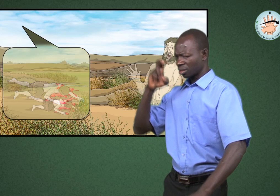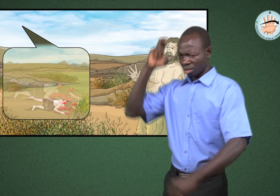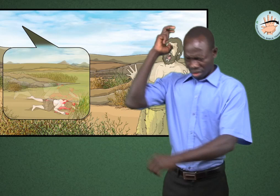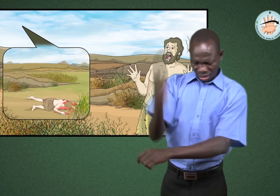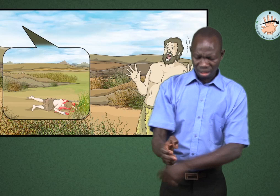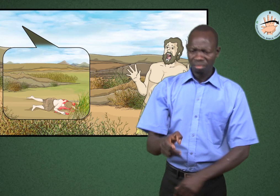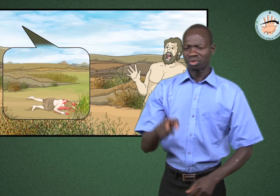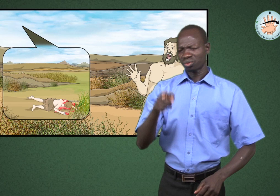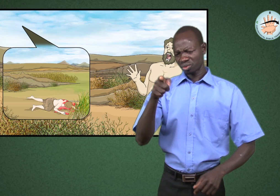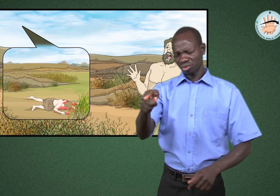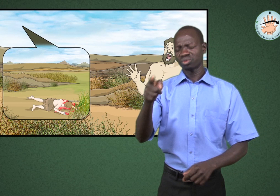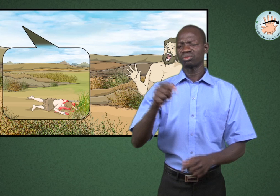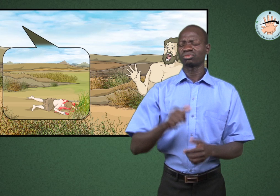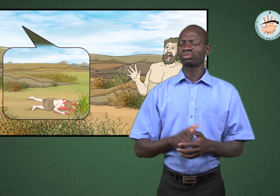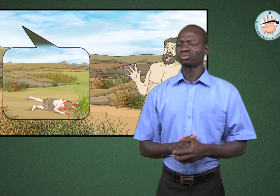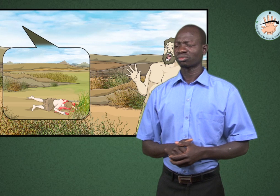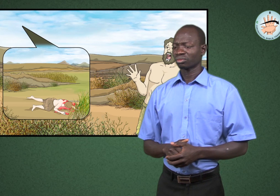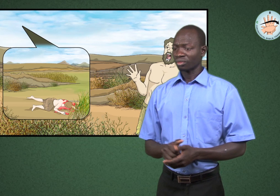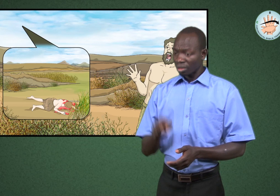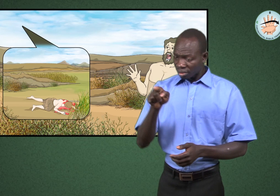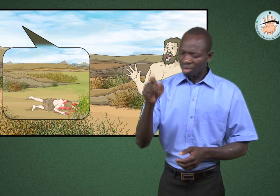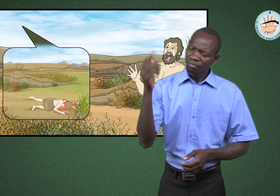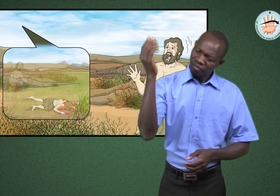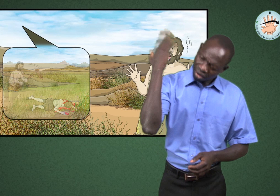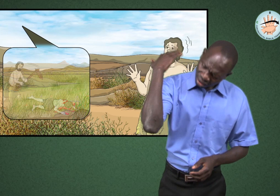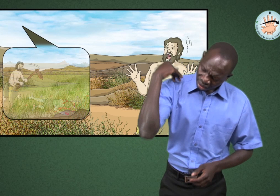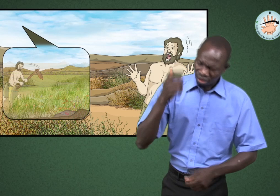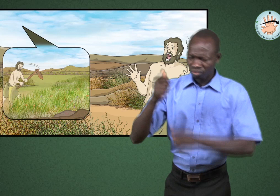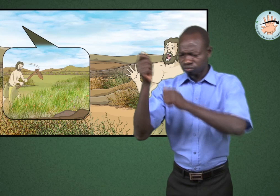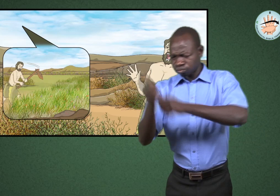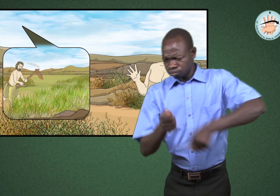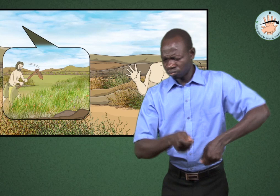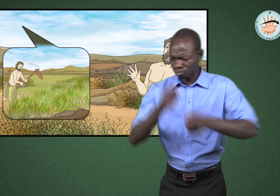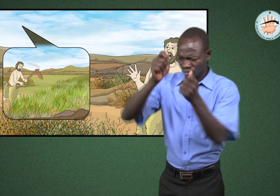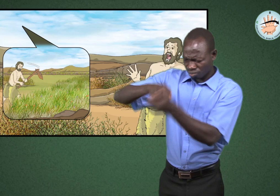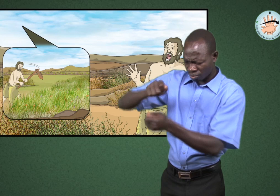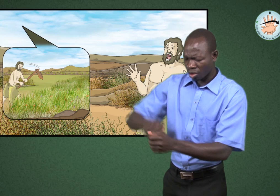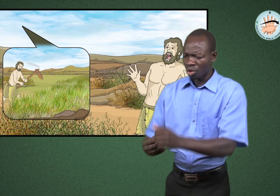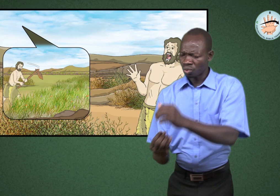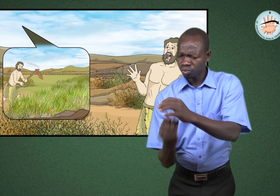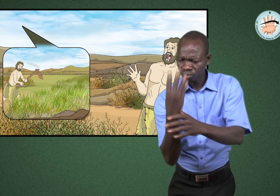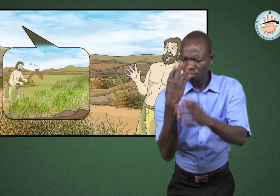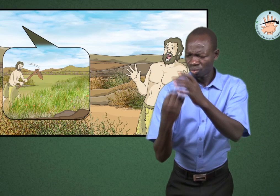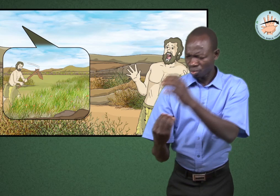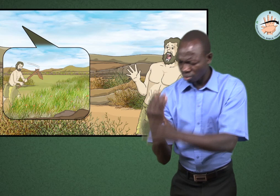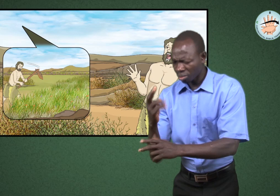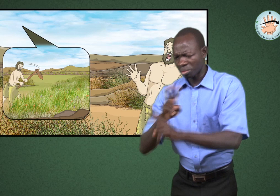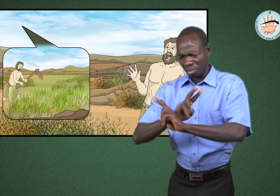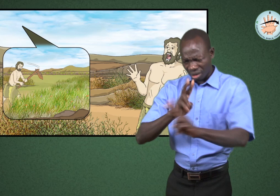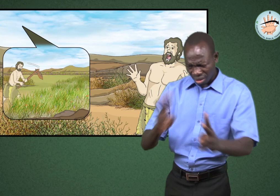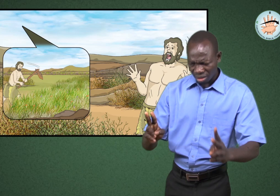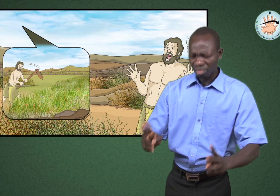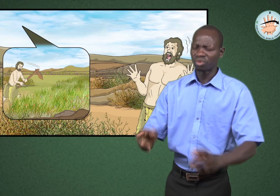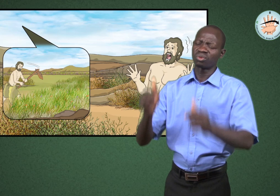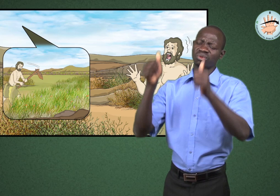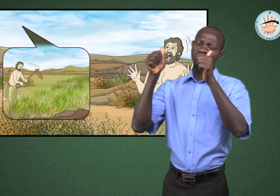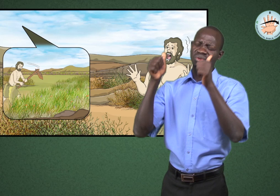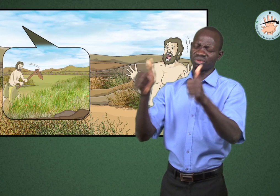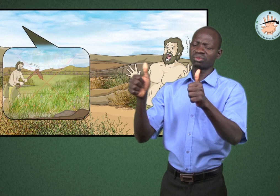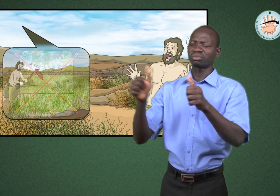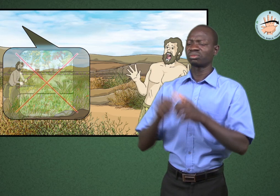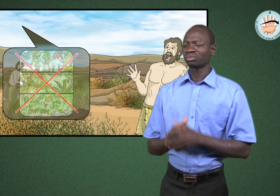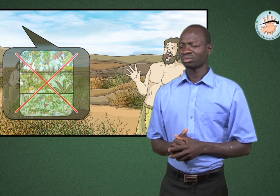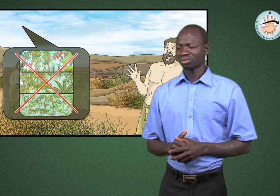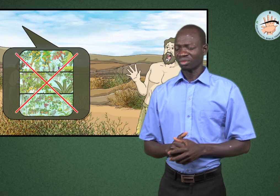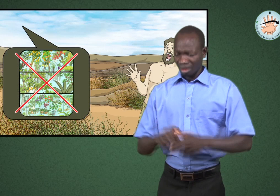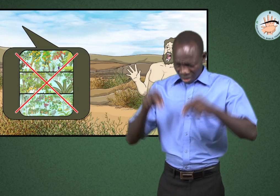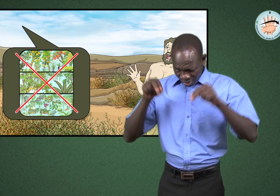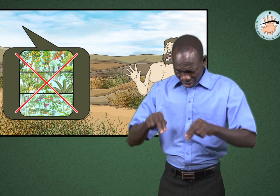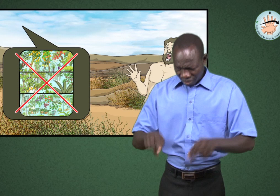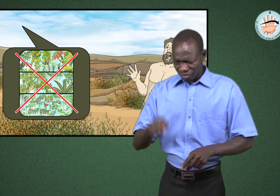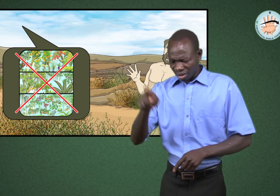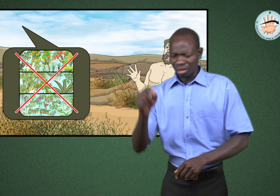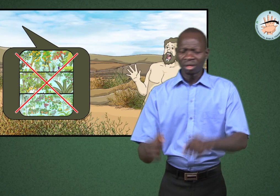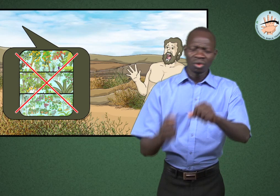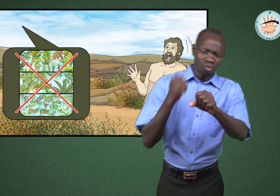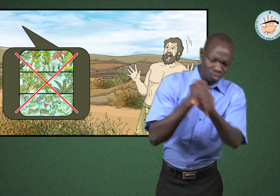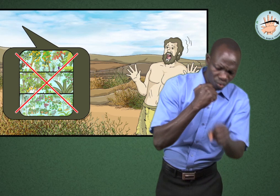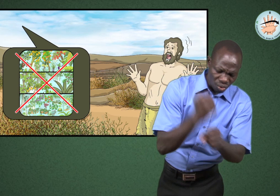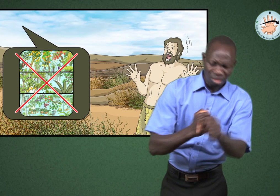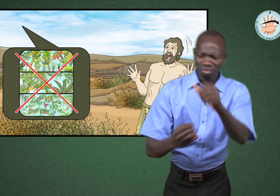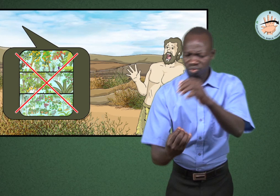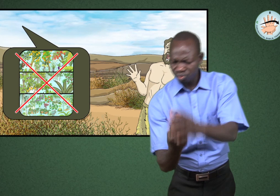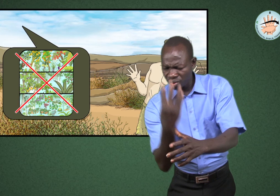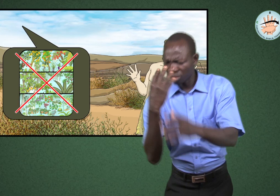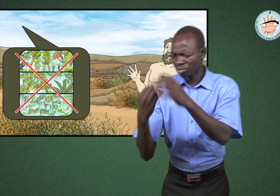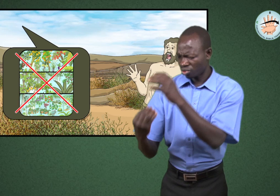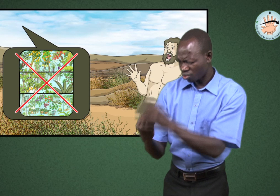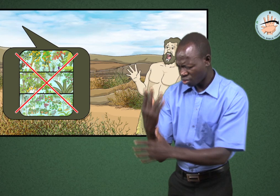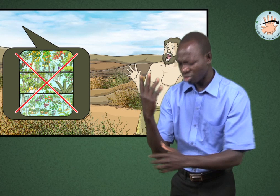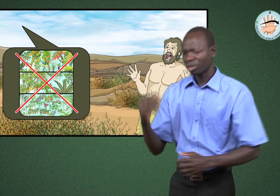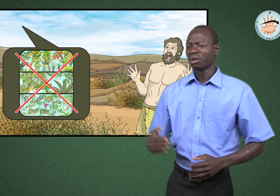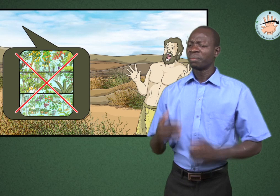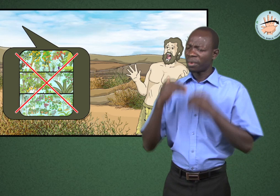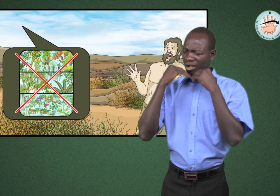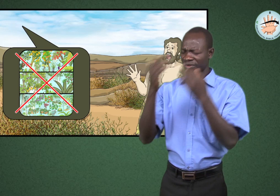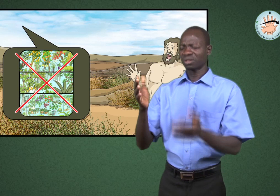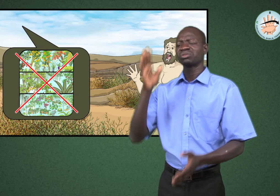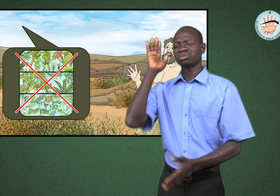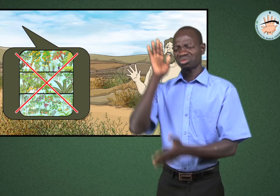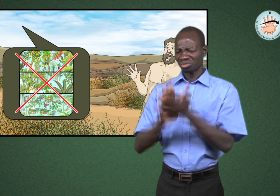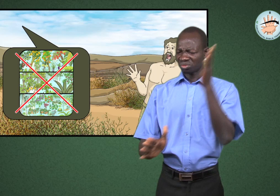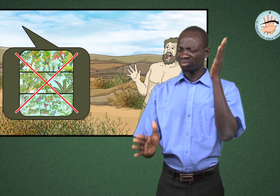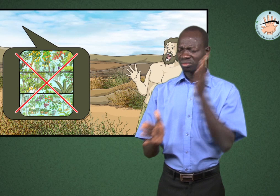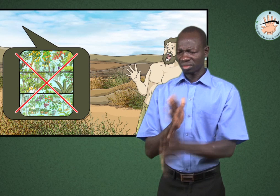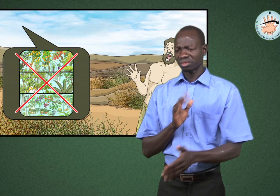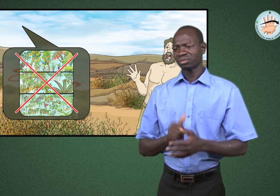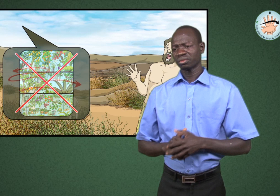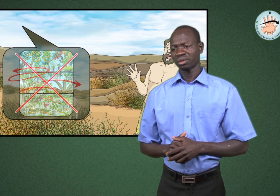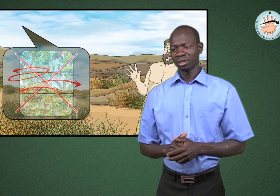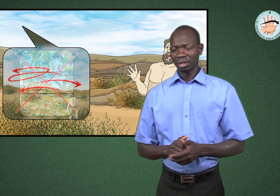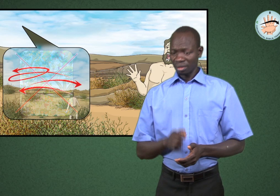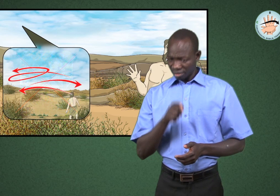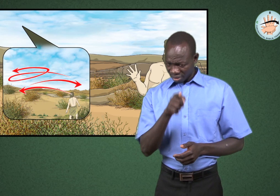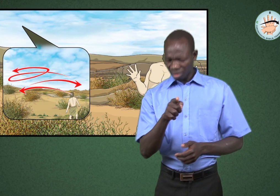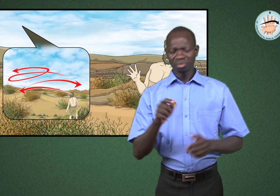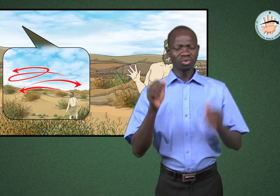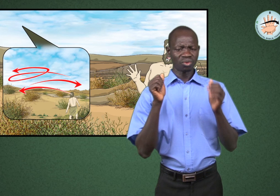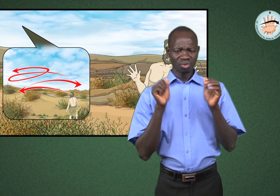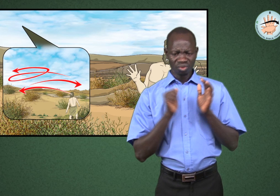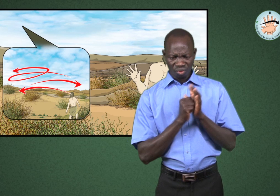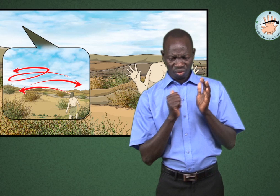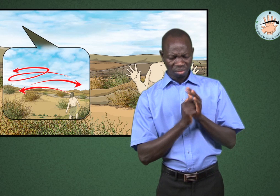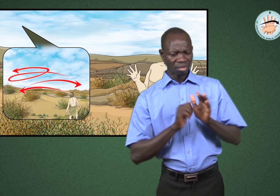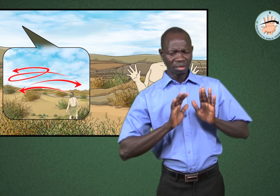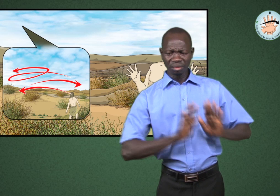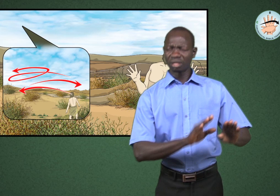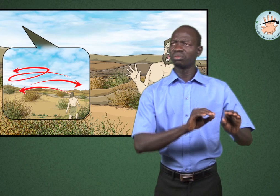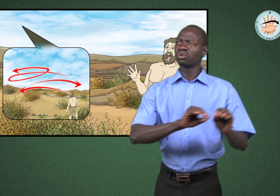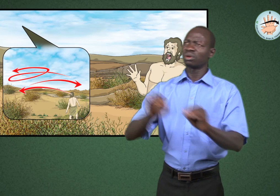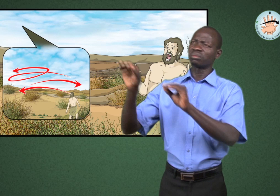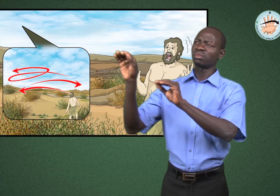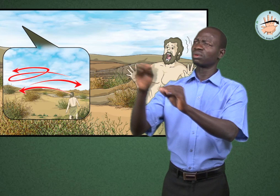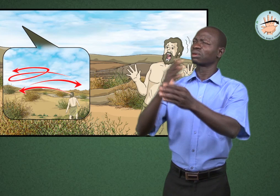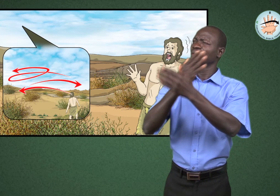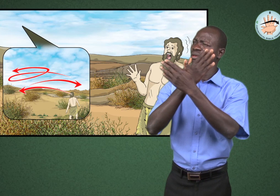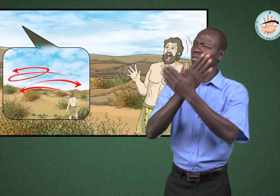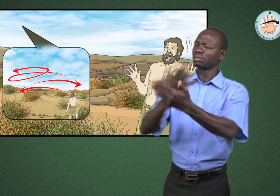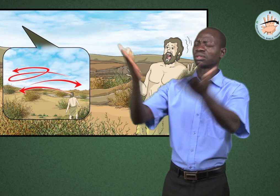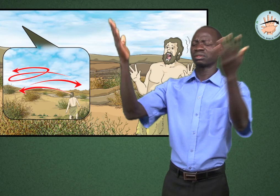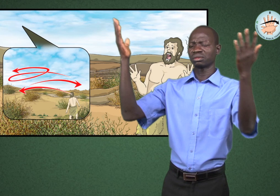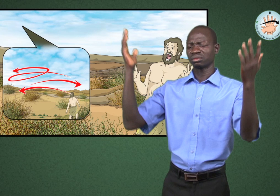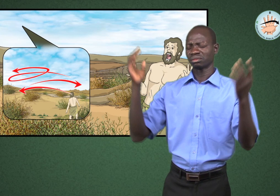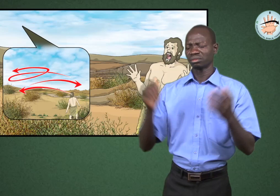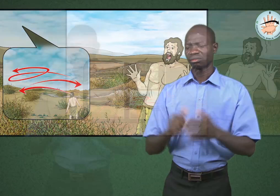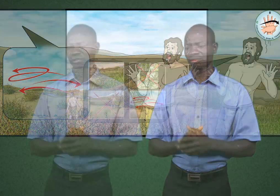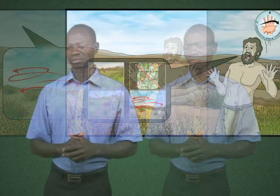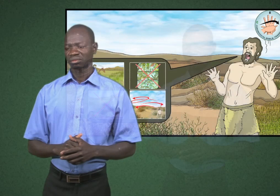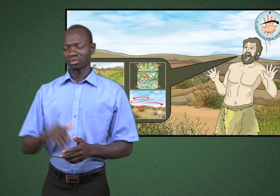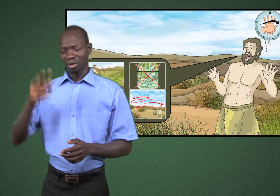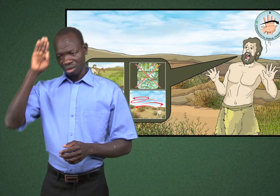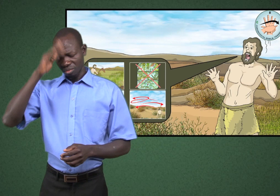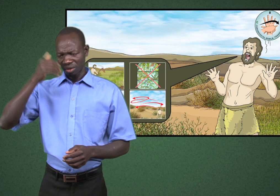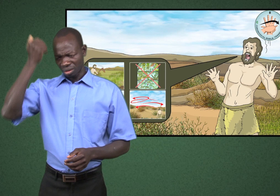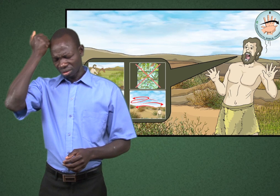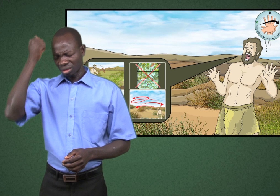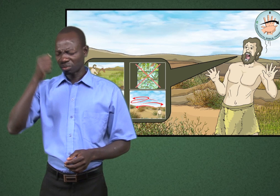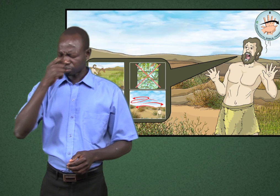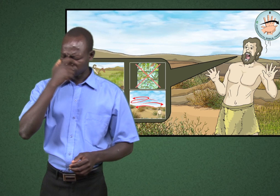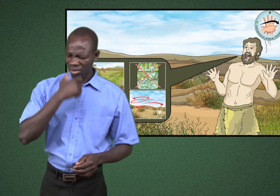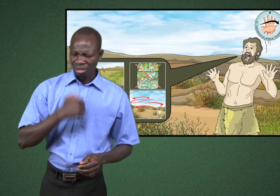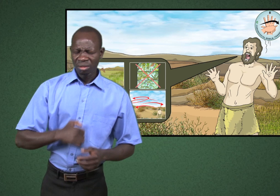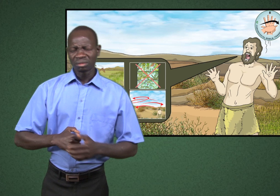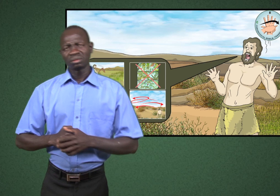When you till the ground, it will no longer yield its produce to you. You will be a fugitive and a wanderer on the earth.”